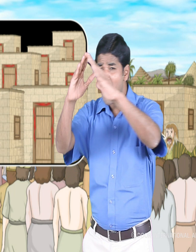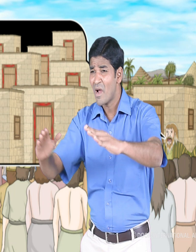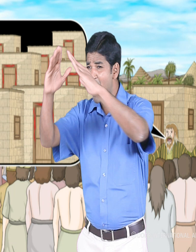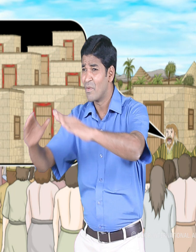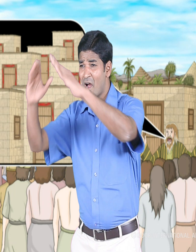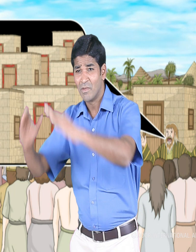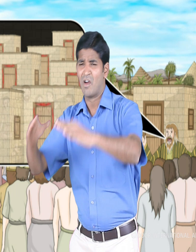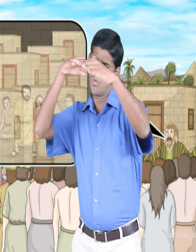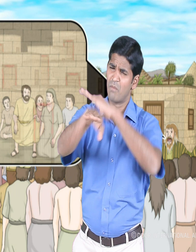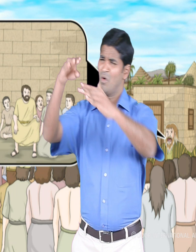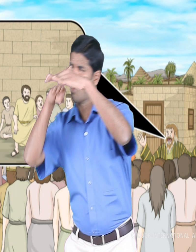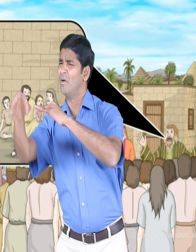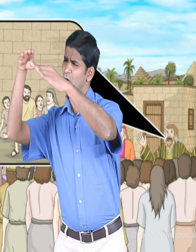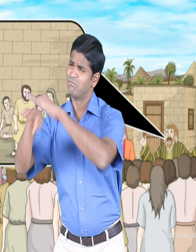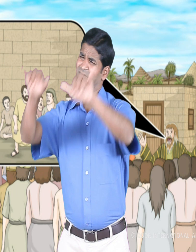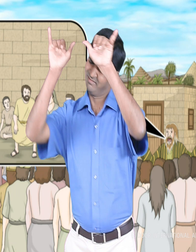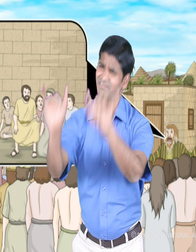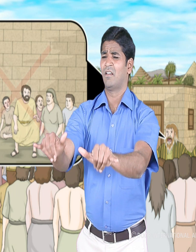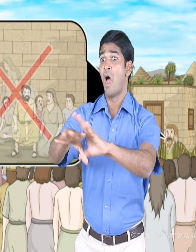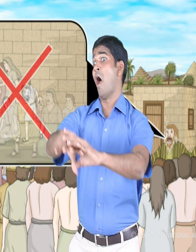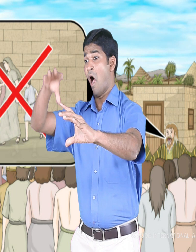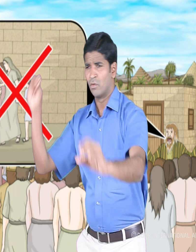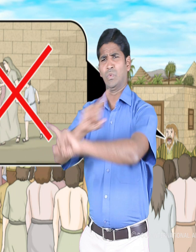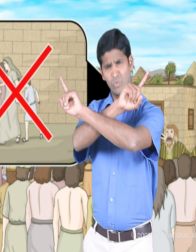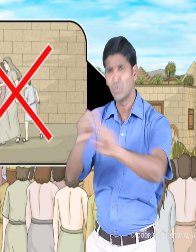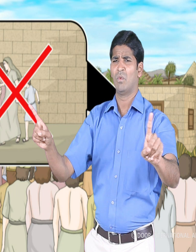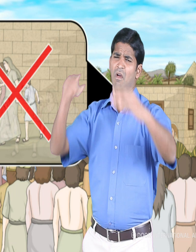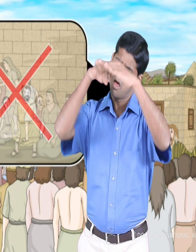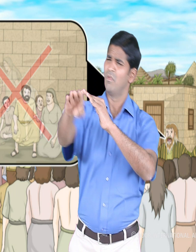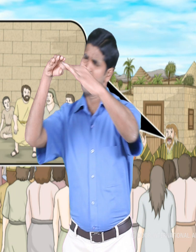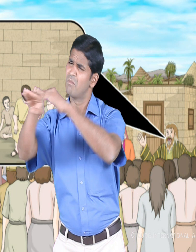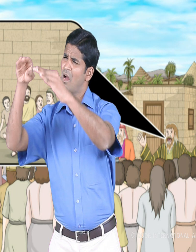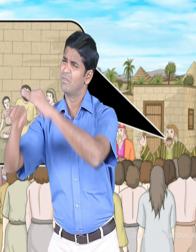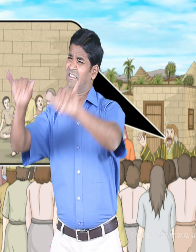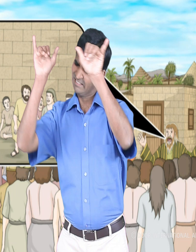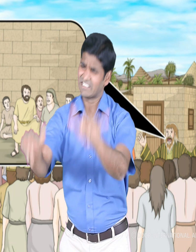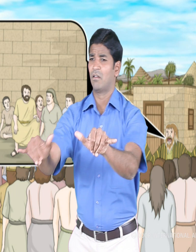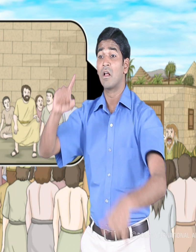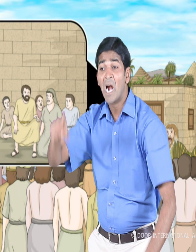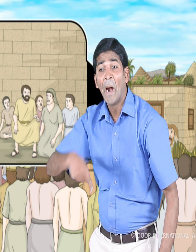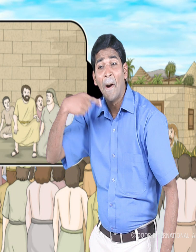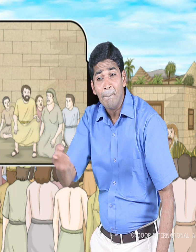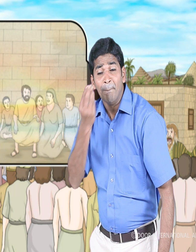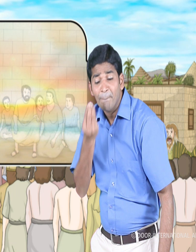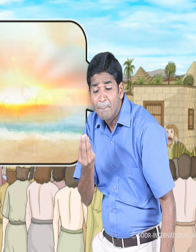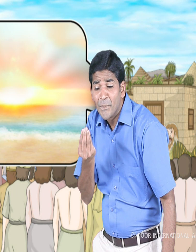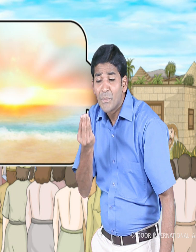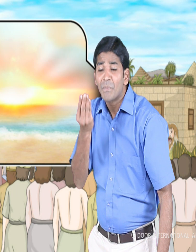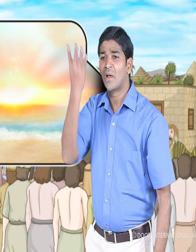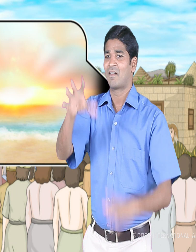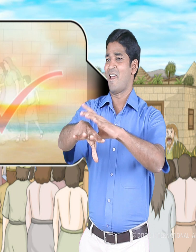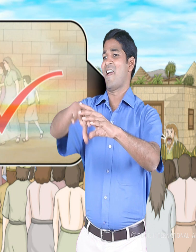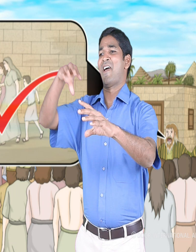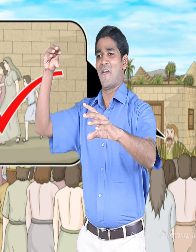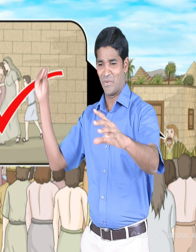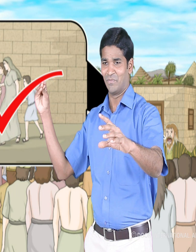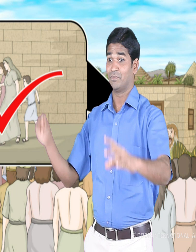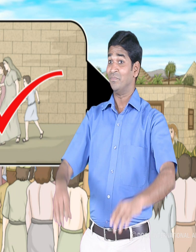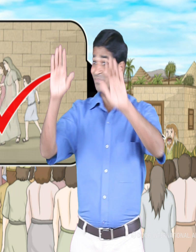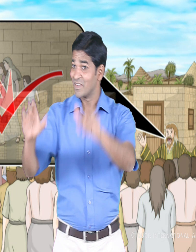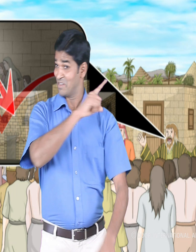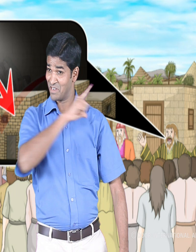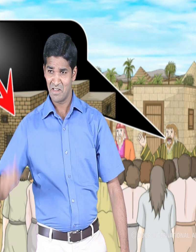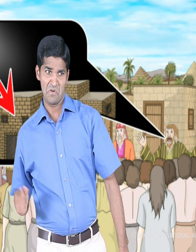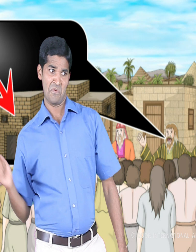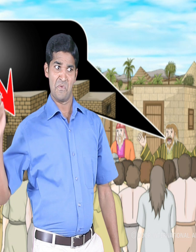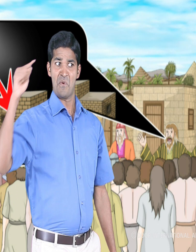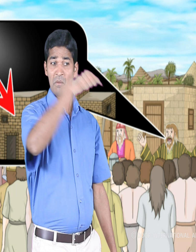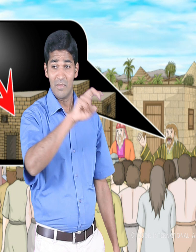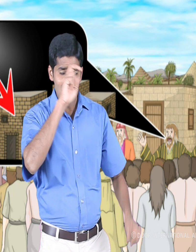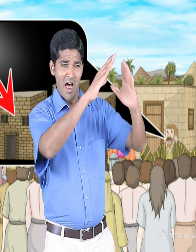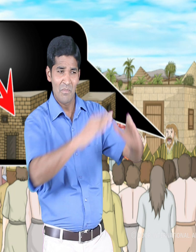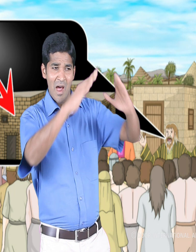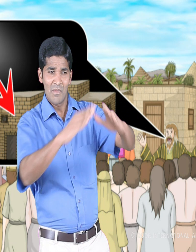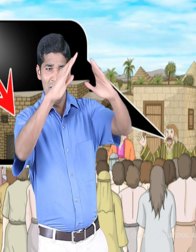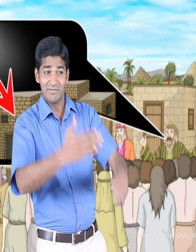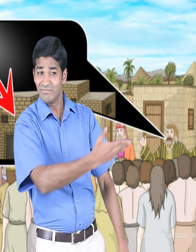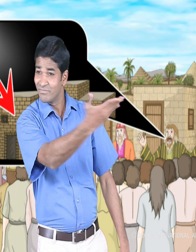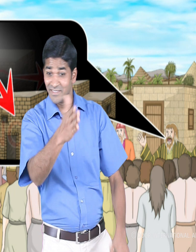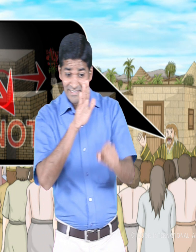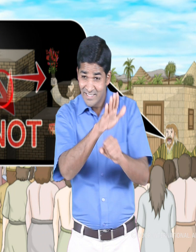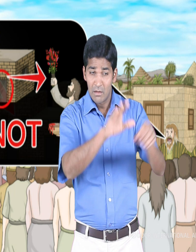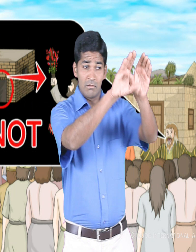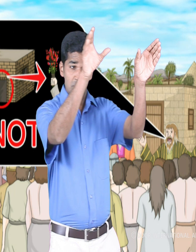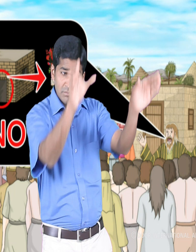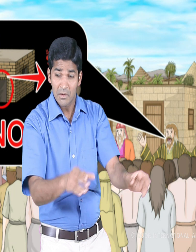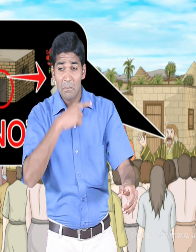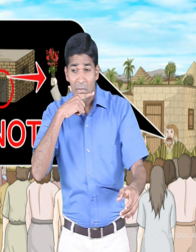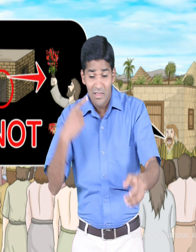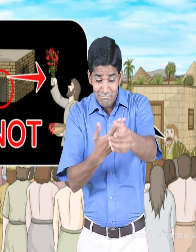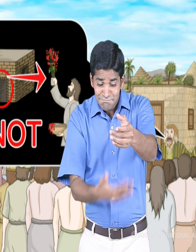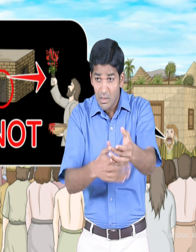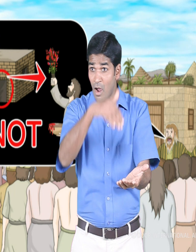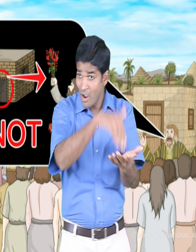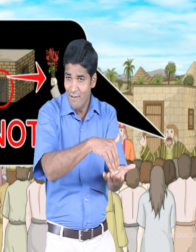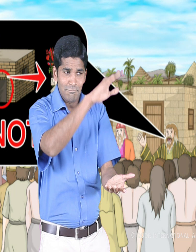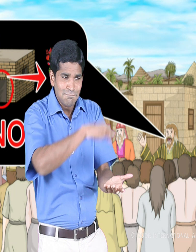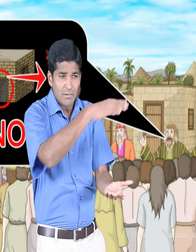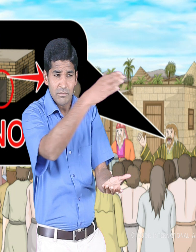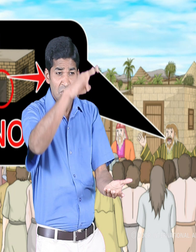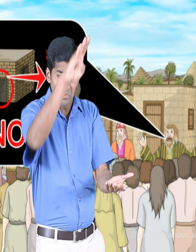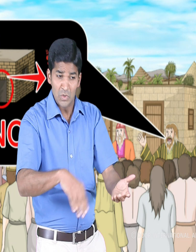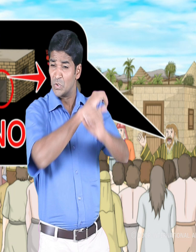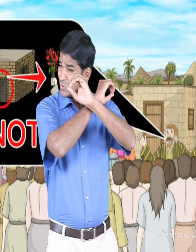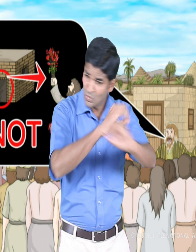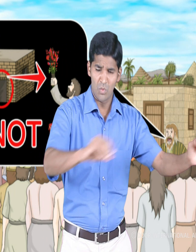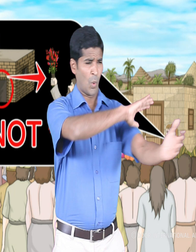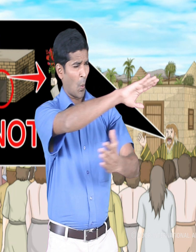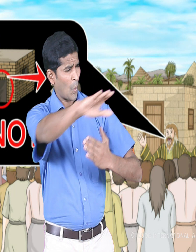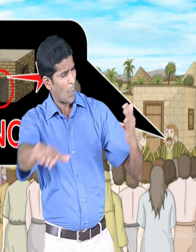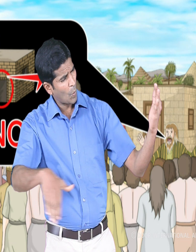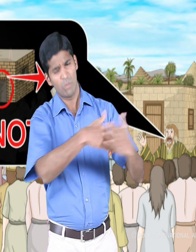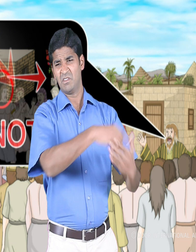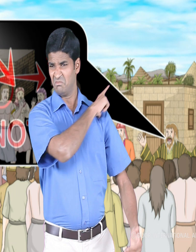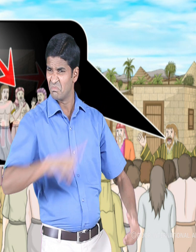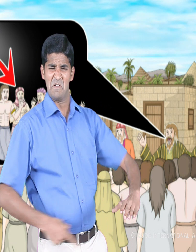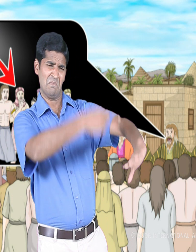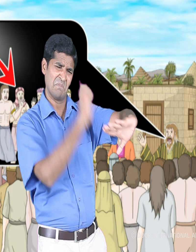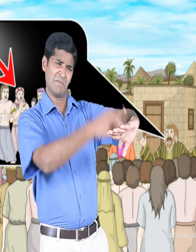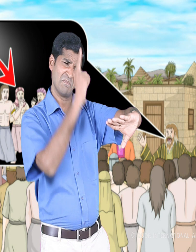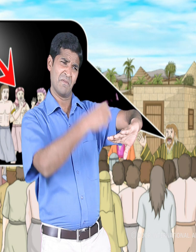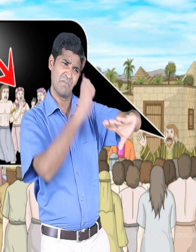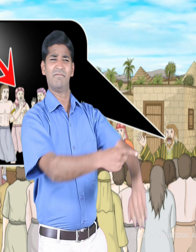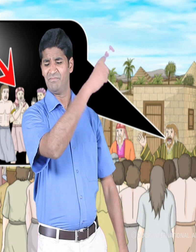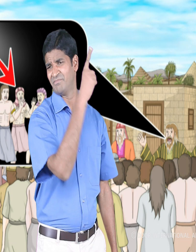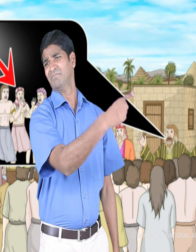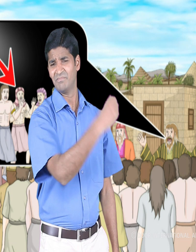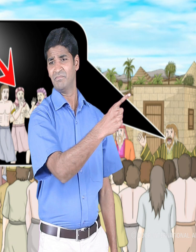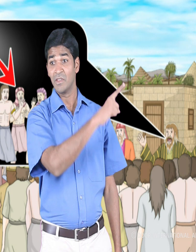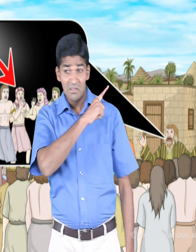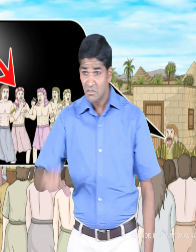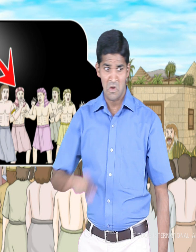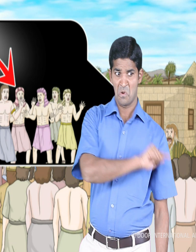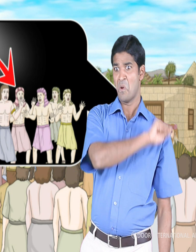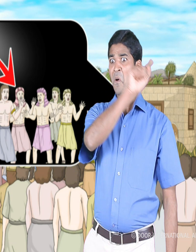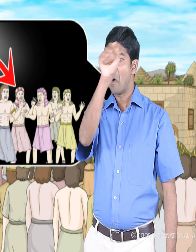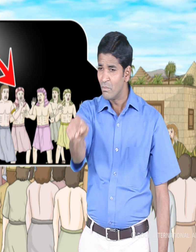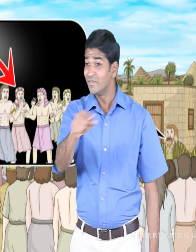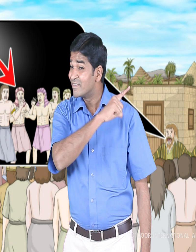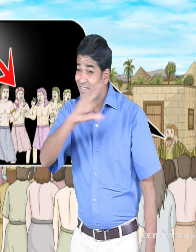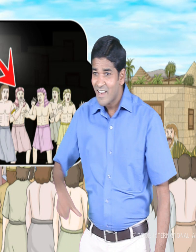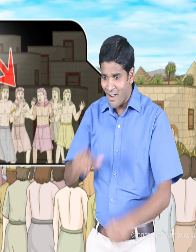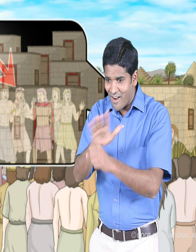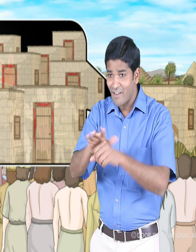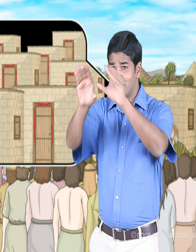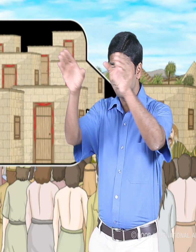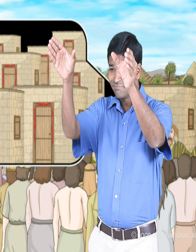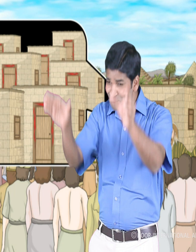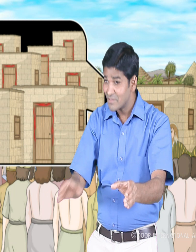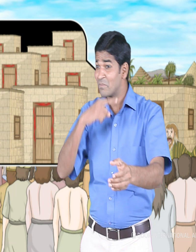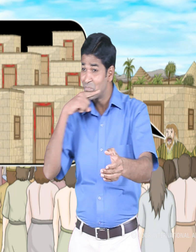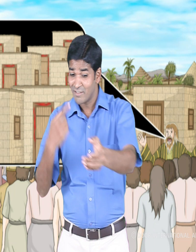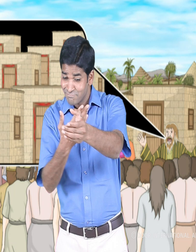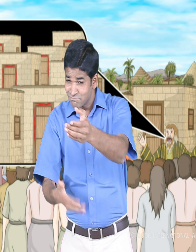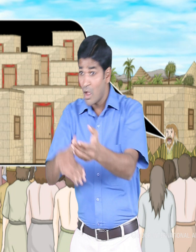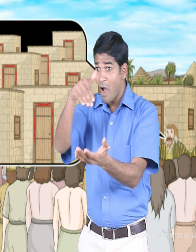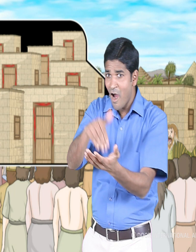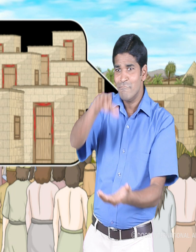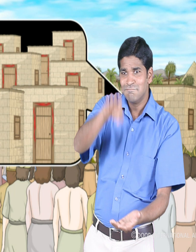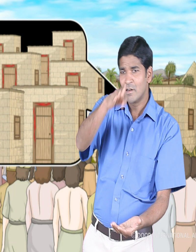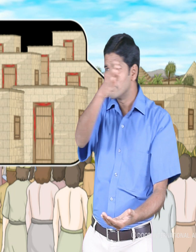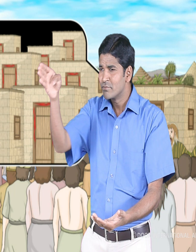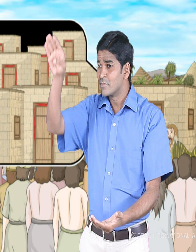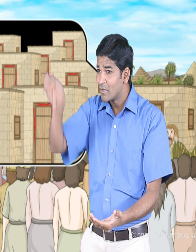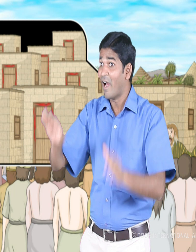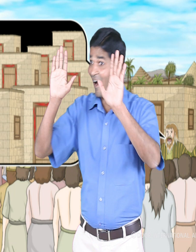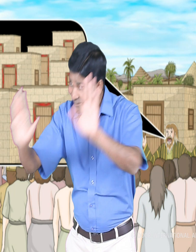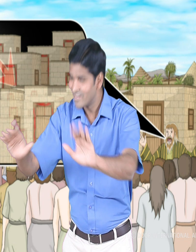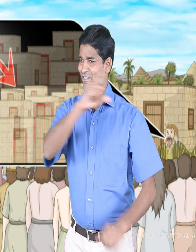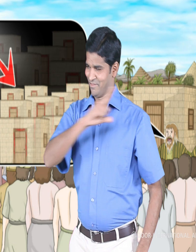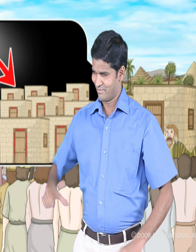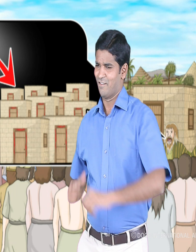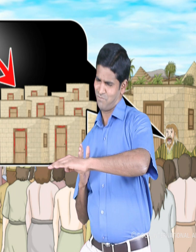When the LORD passes through to strike down the Egyptians, He will see the blood on the top and sides of the doorframe and will pass over that doorway;